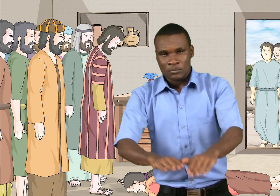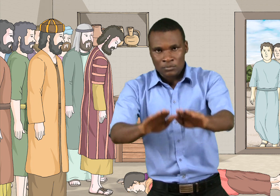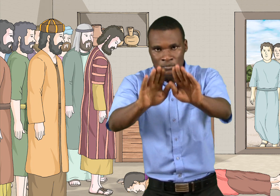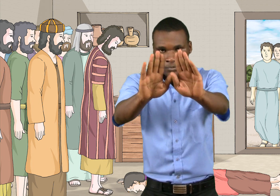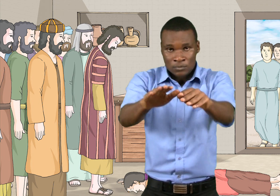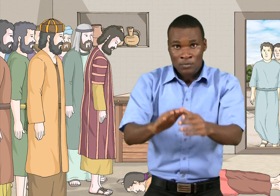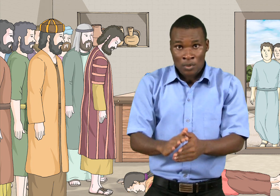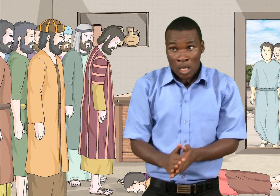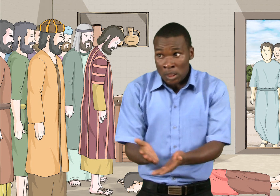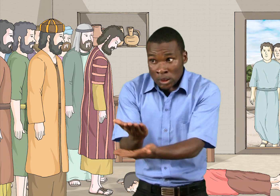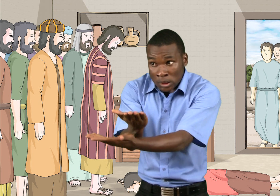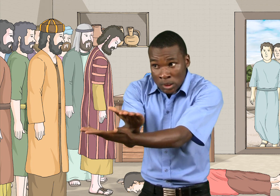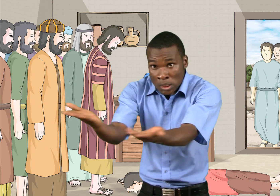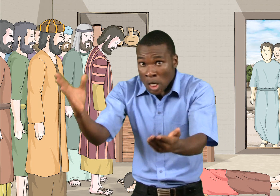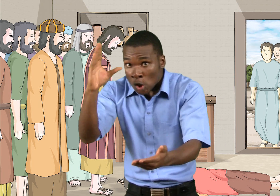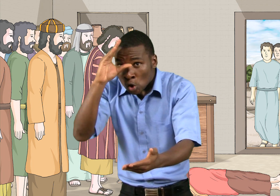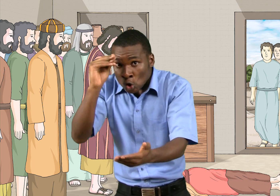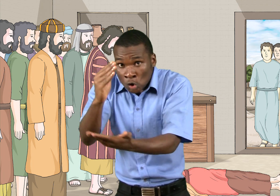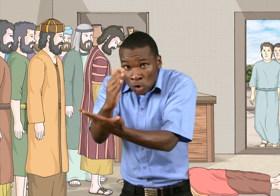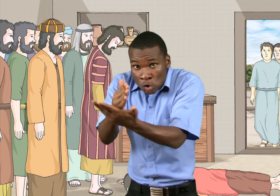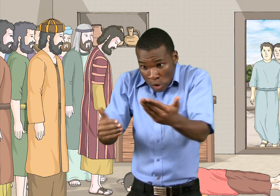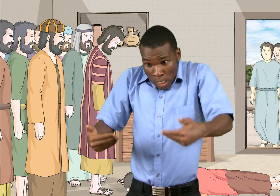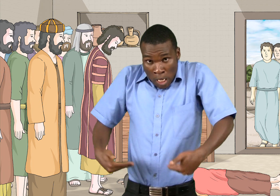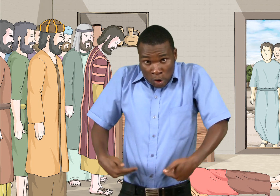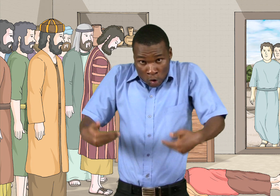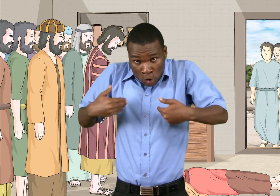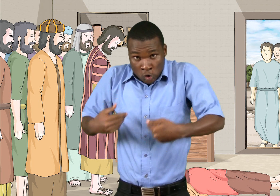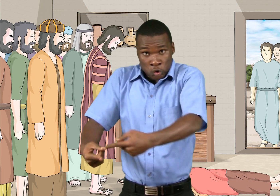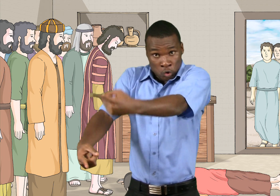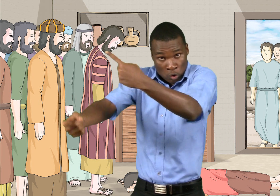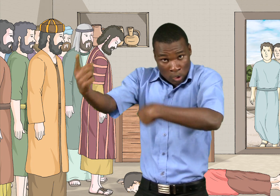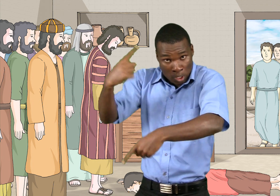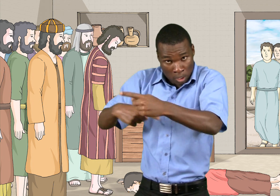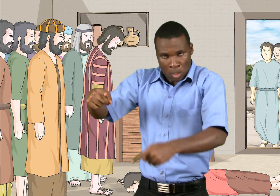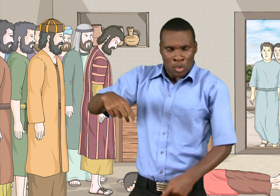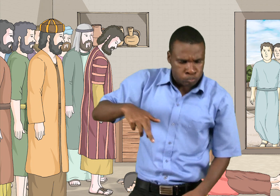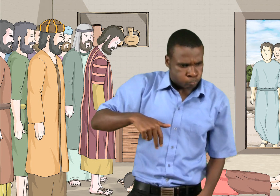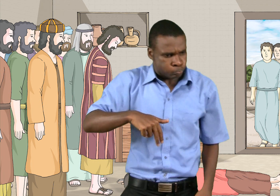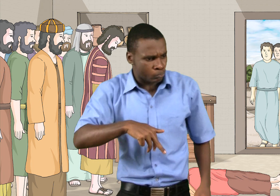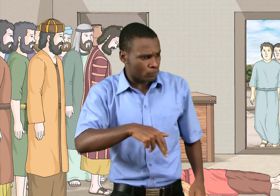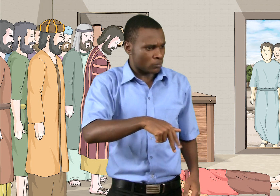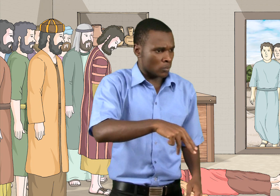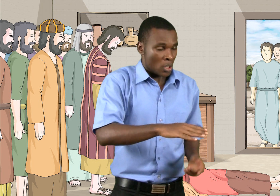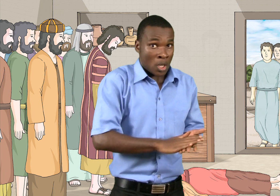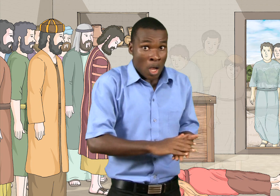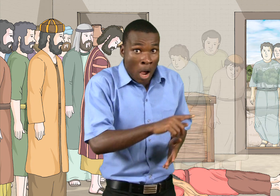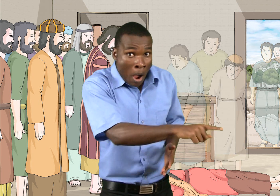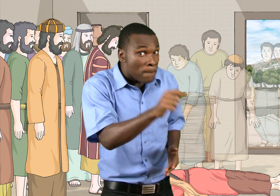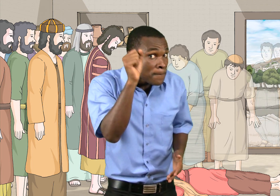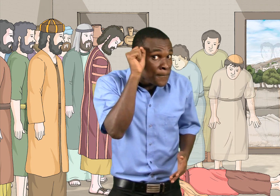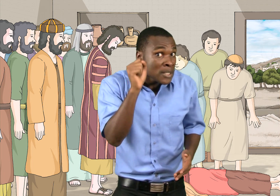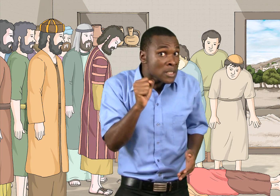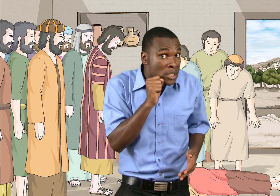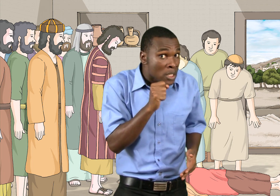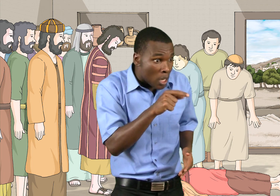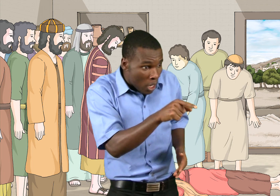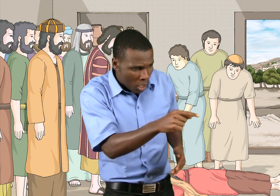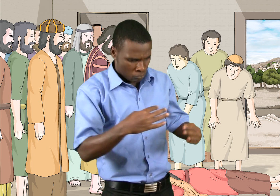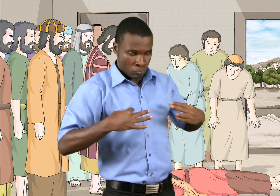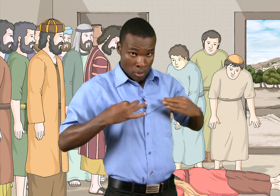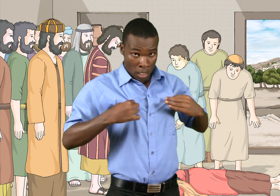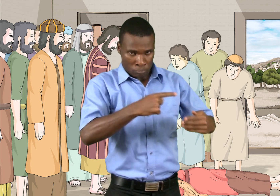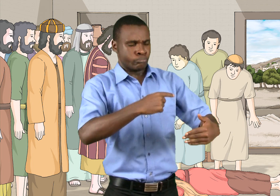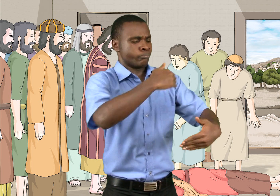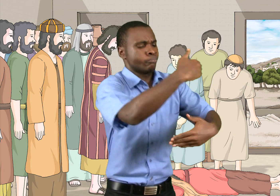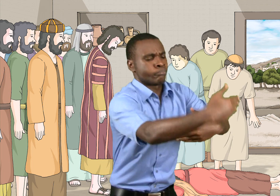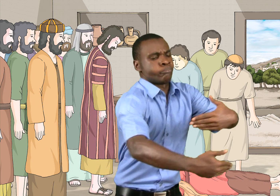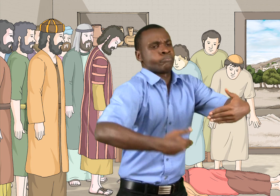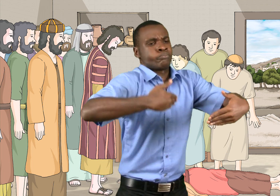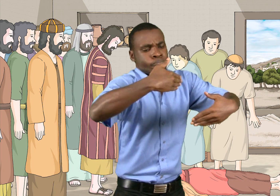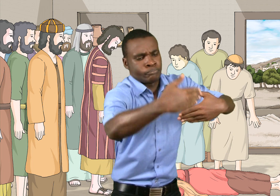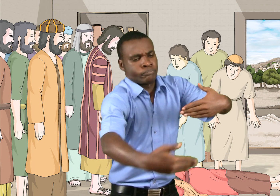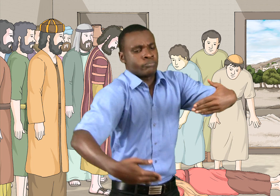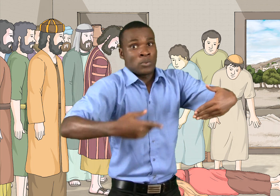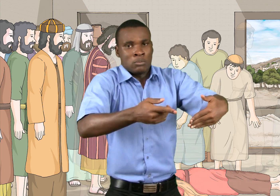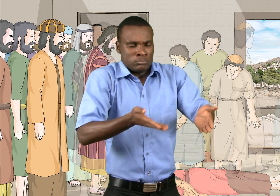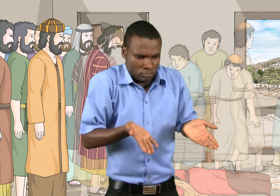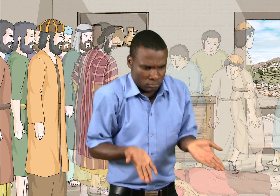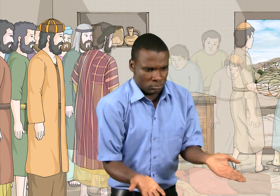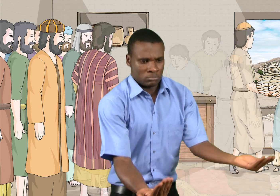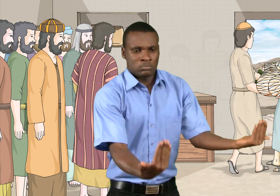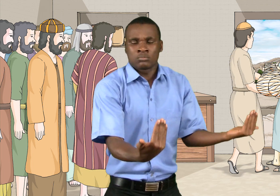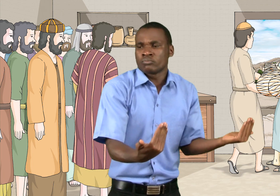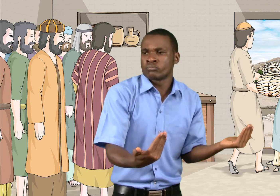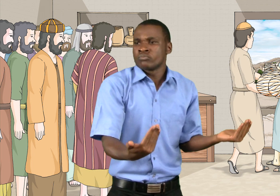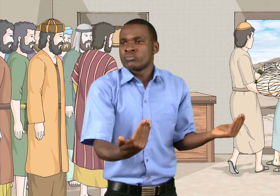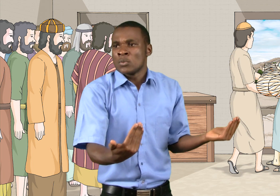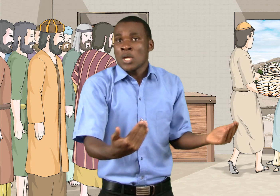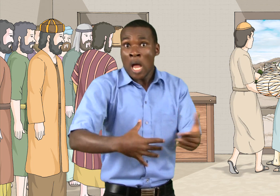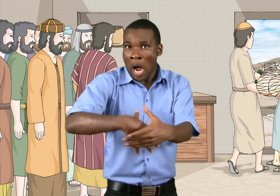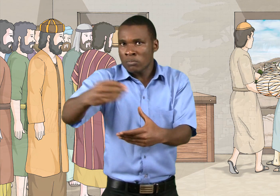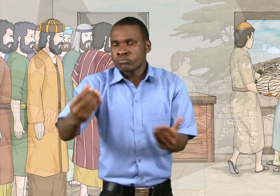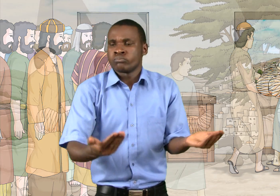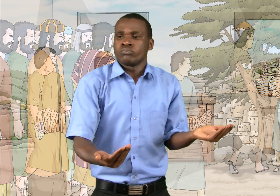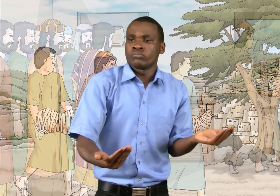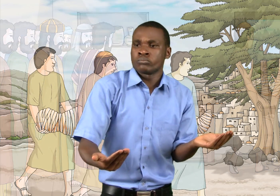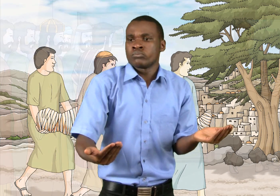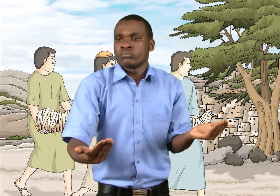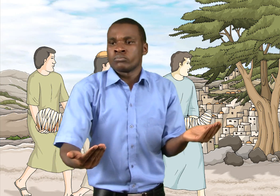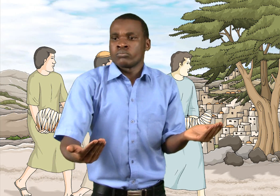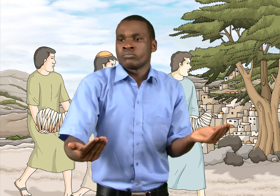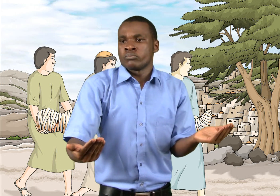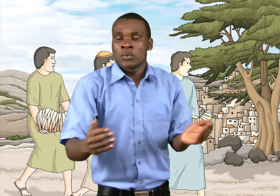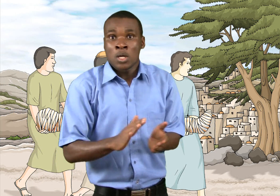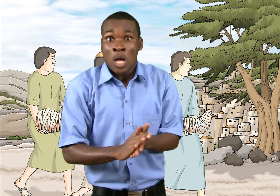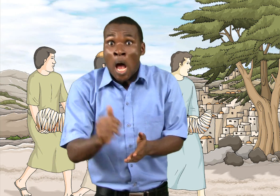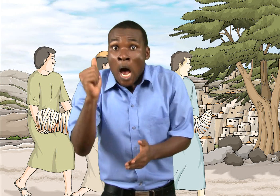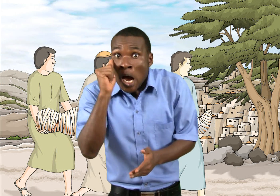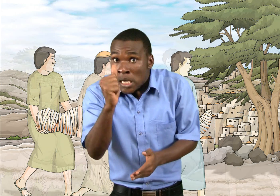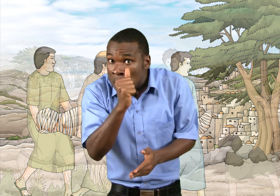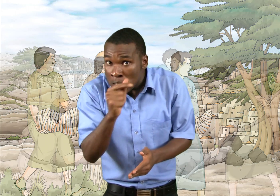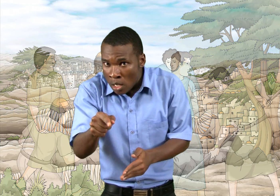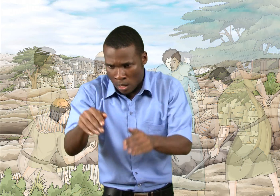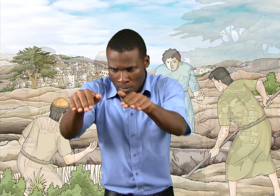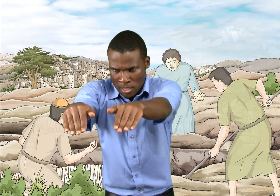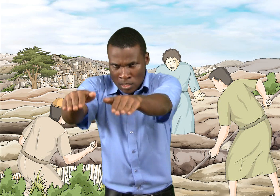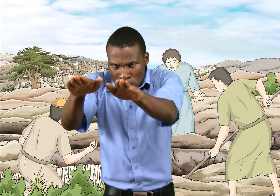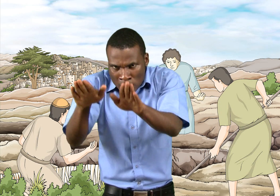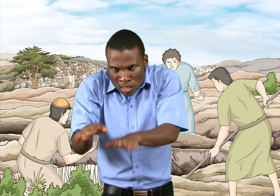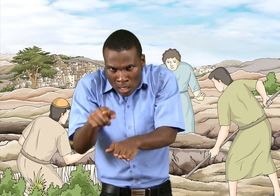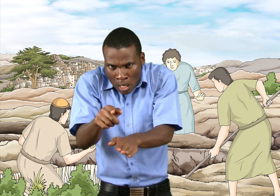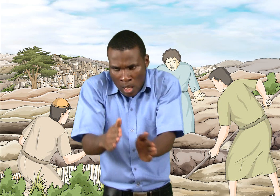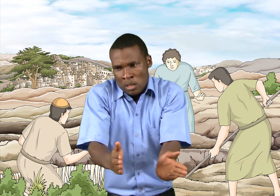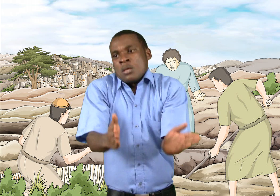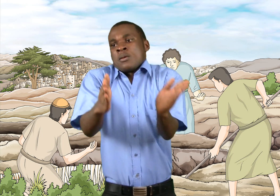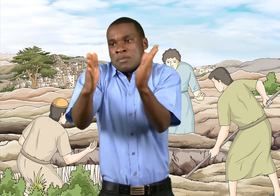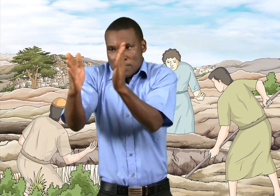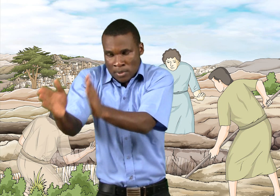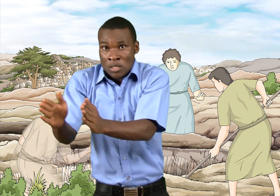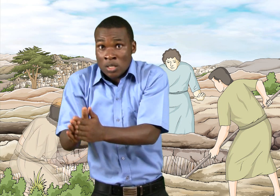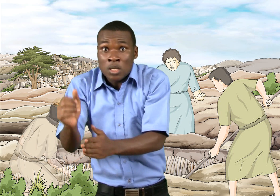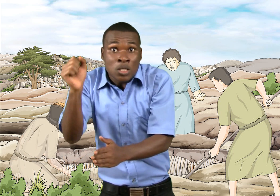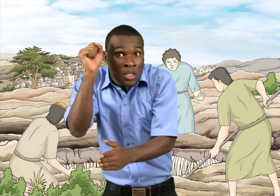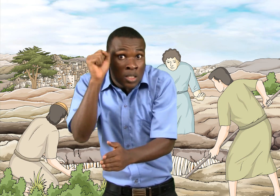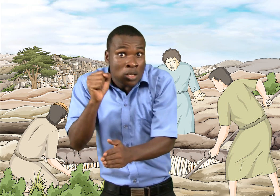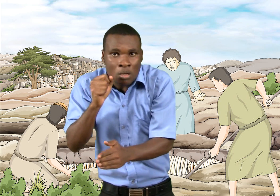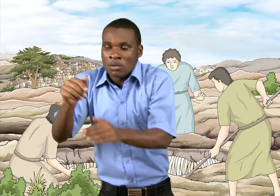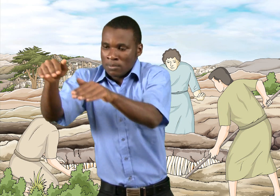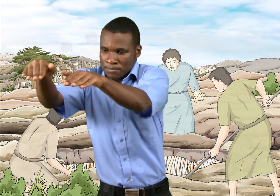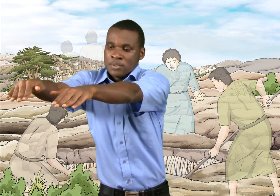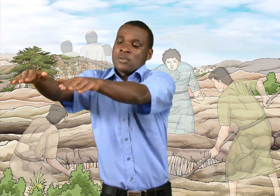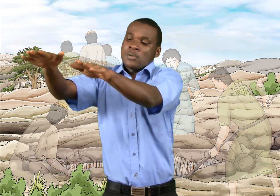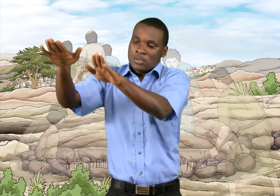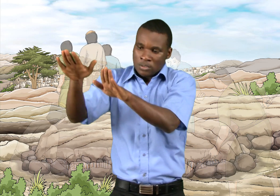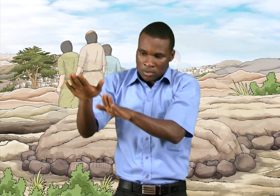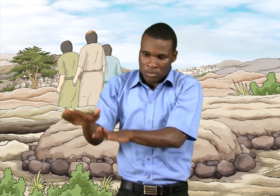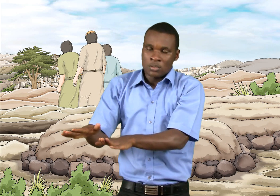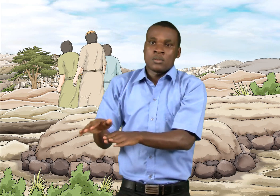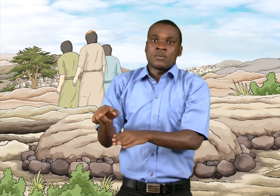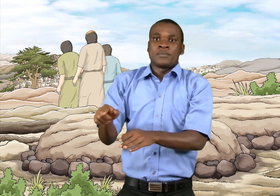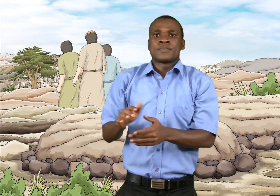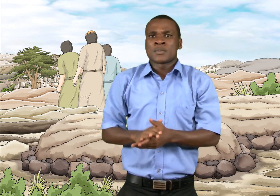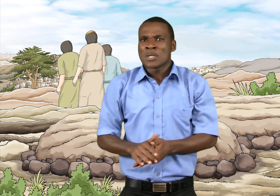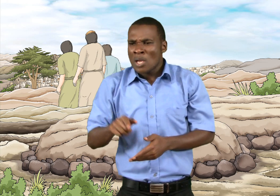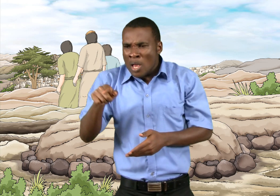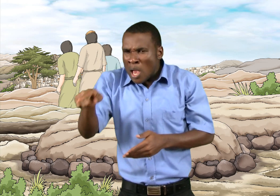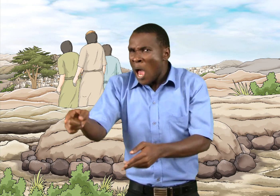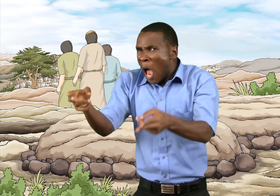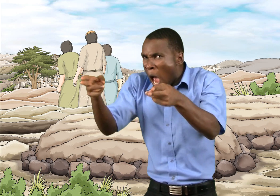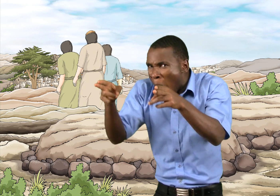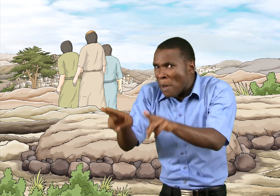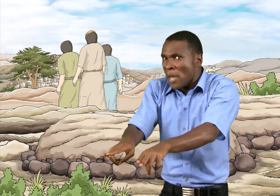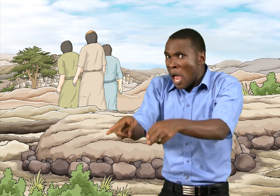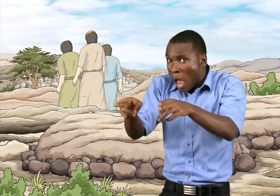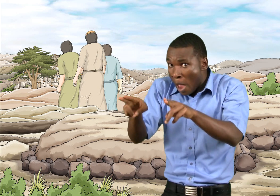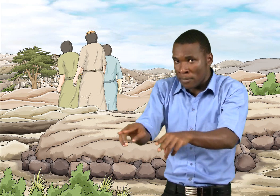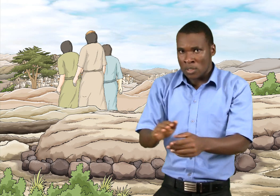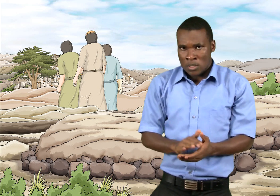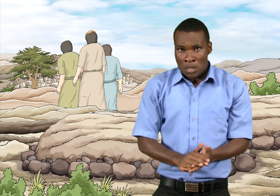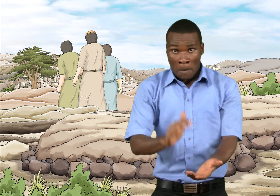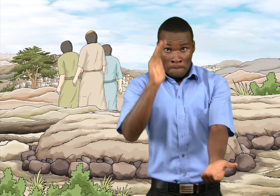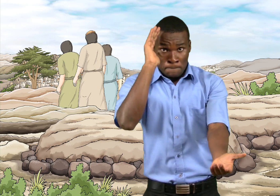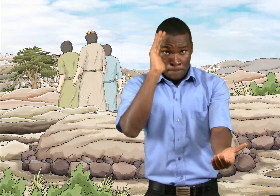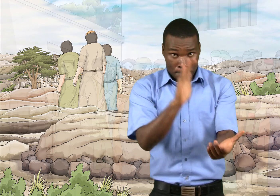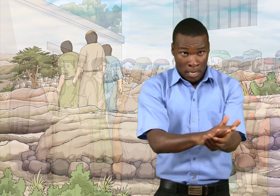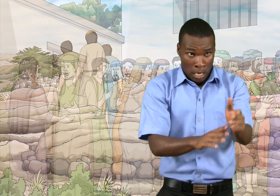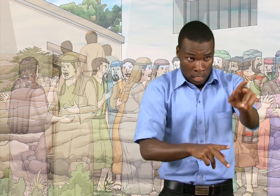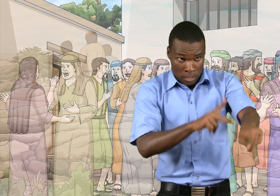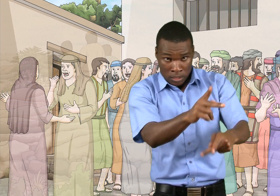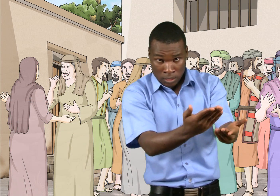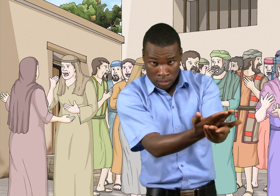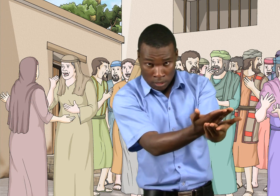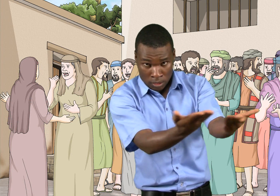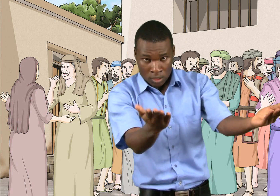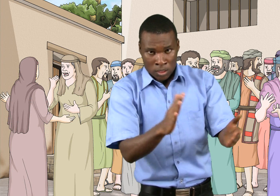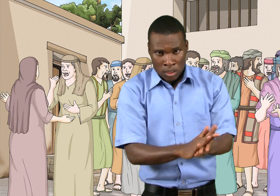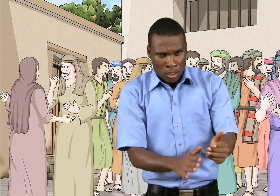Then the young men came in and, finding her dead, carried her out and buried her beside her husband.